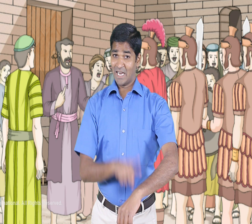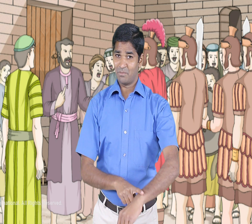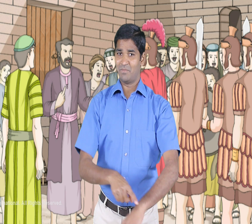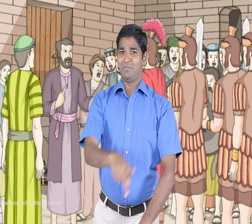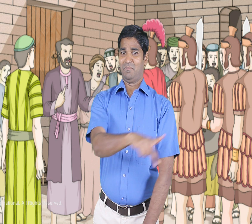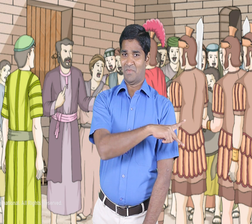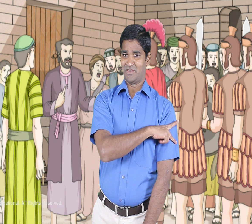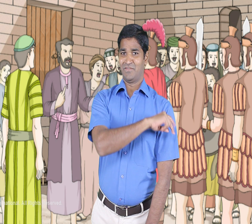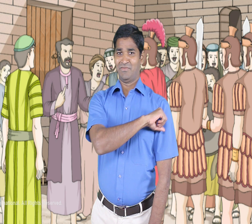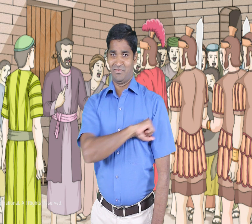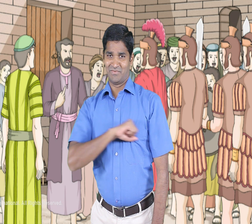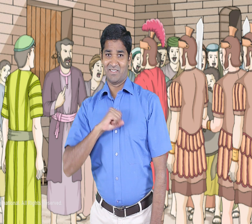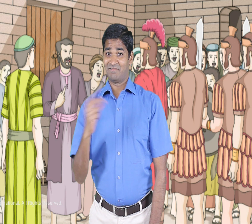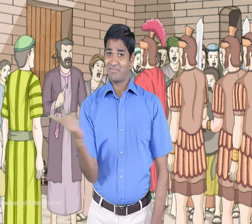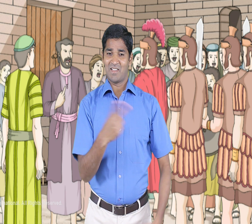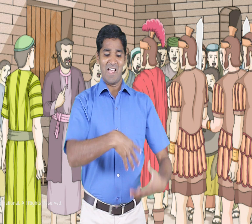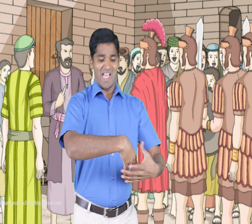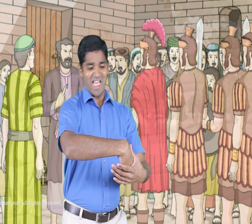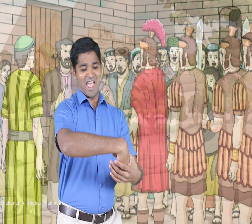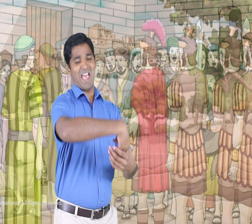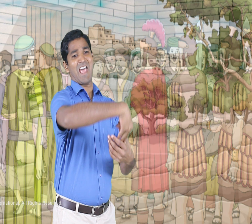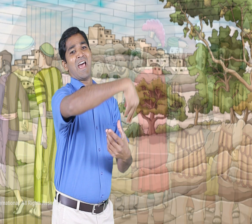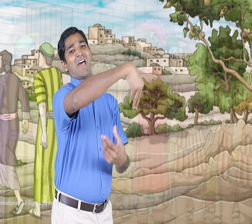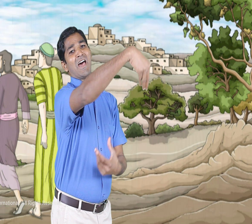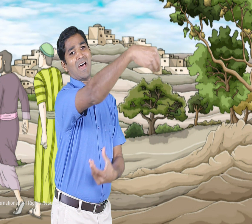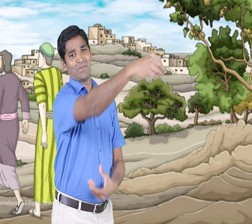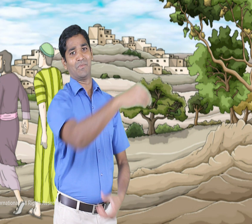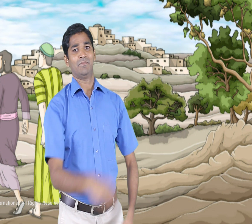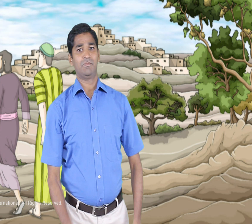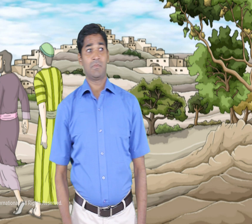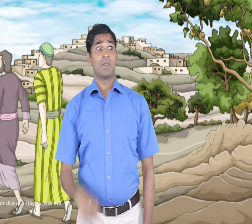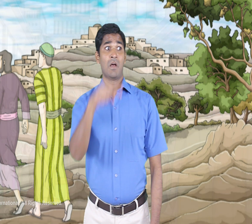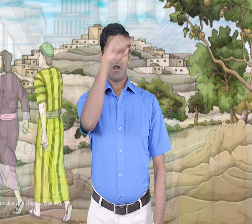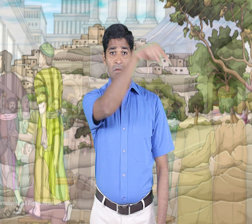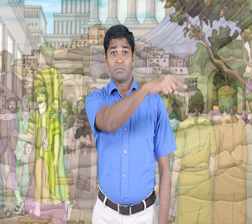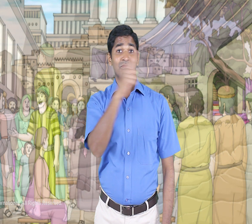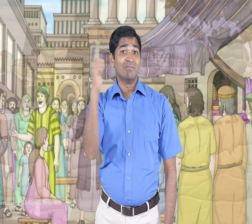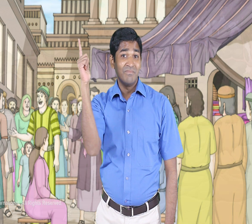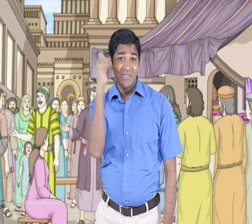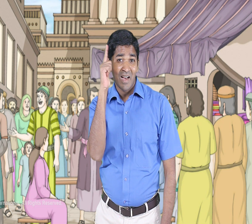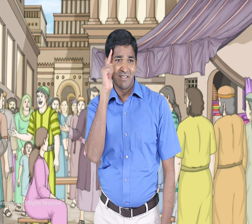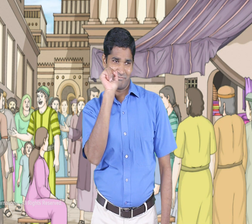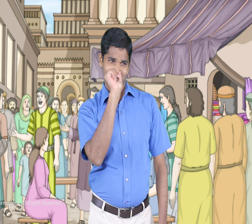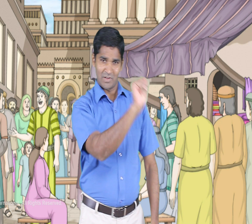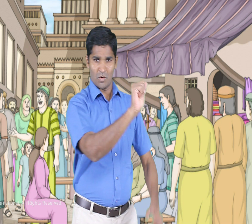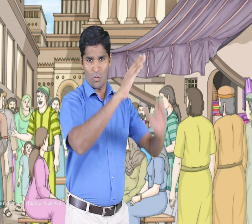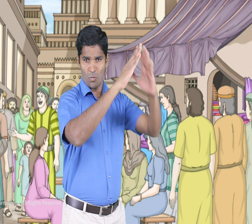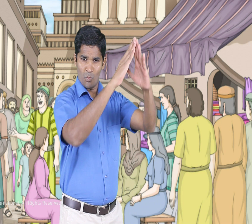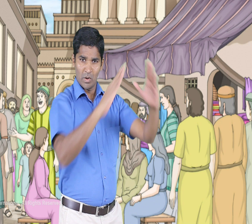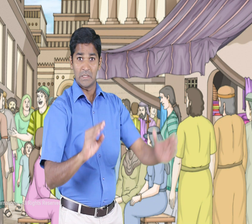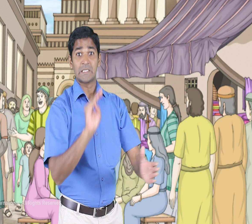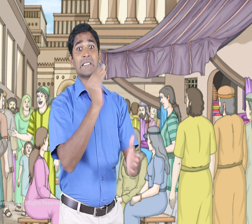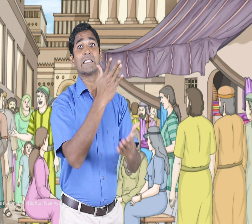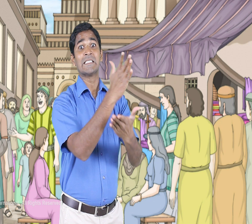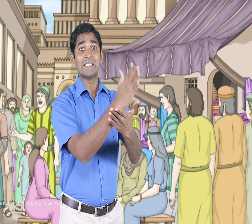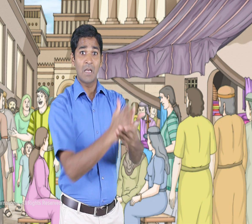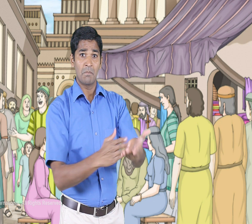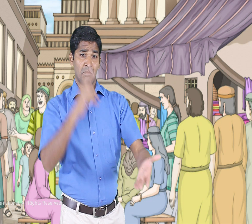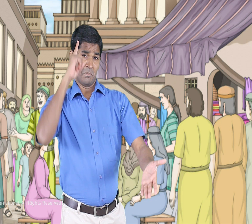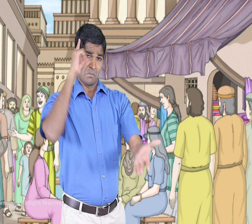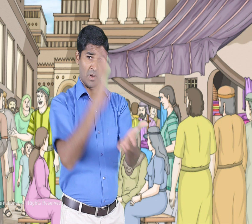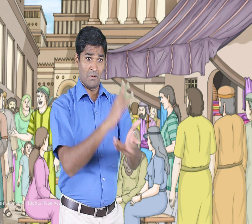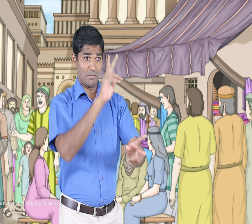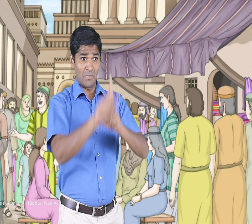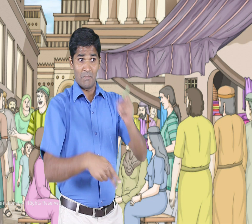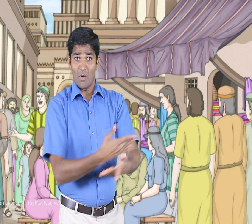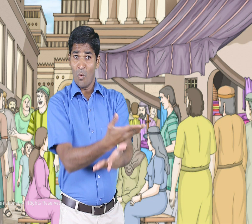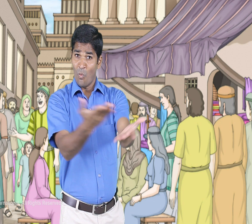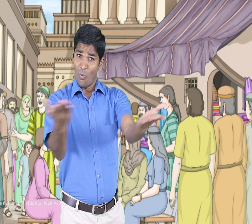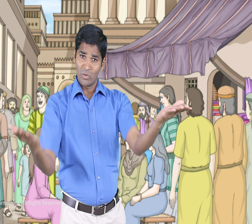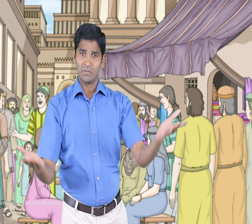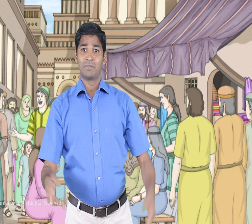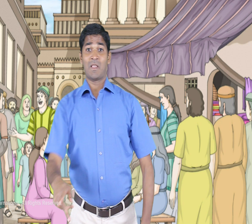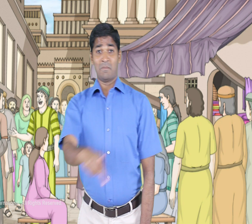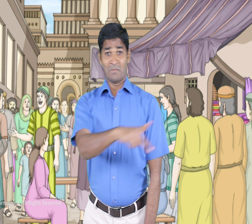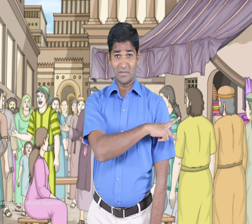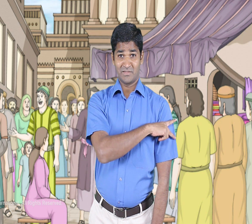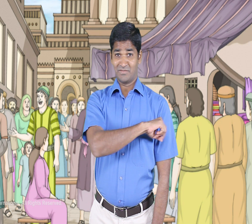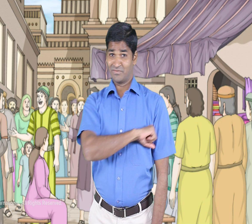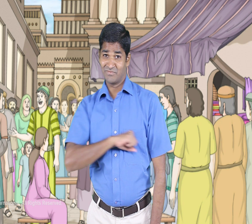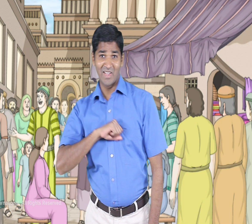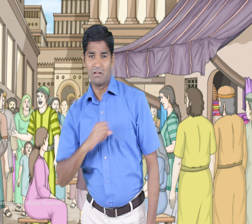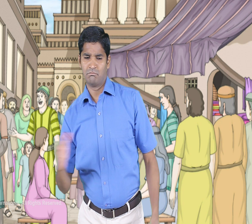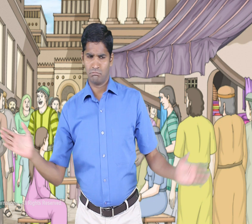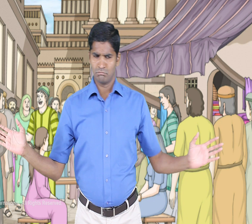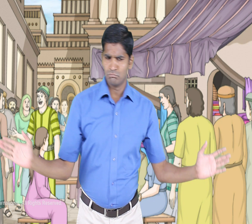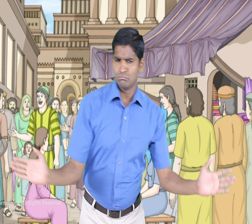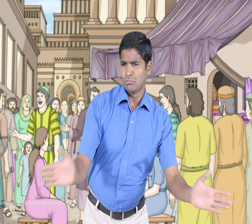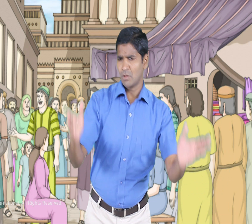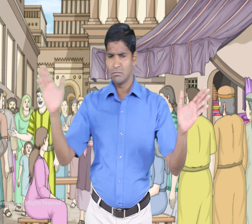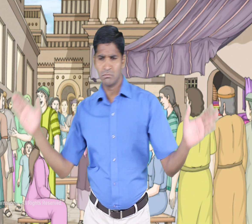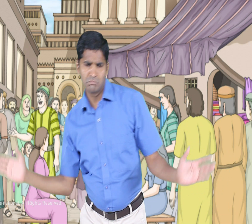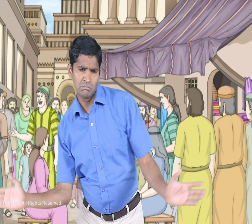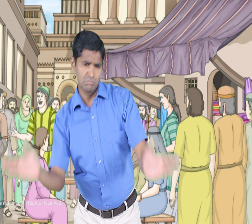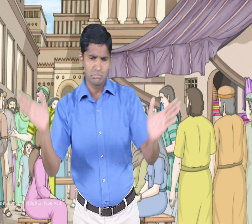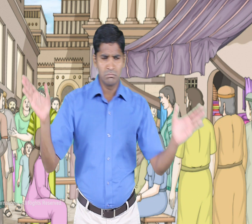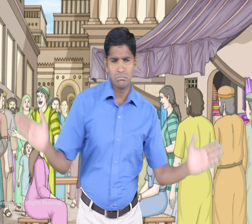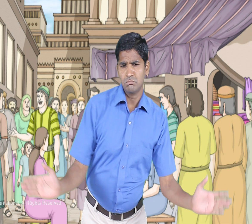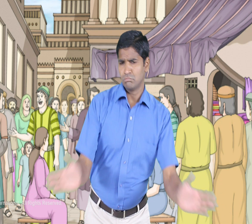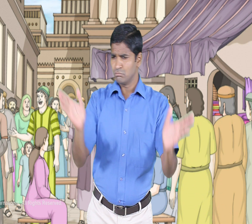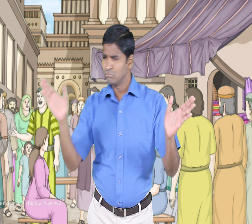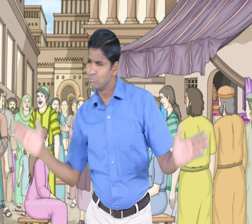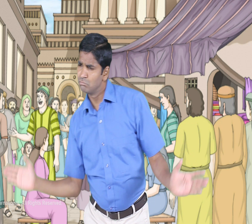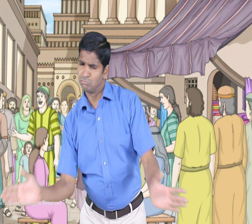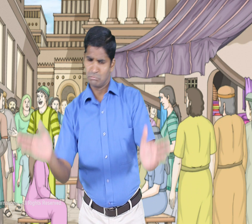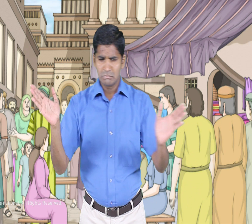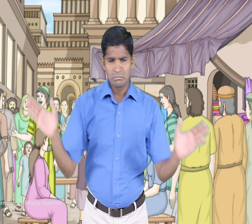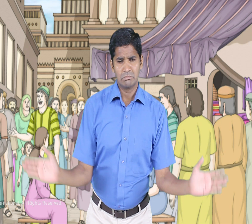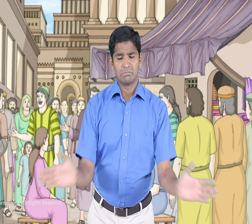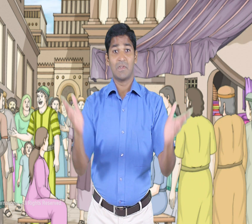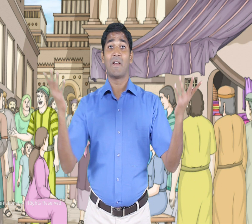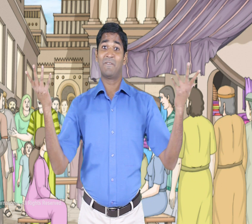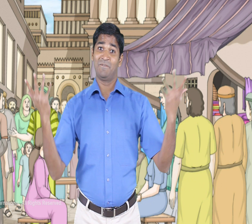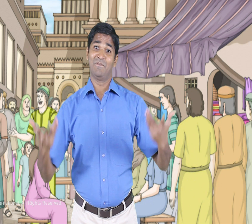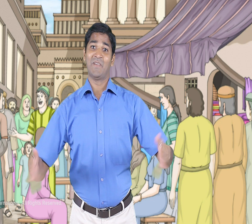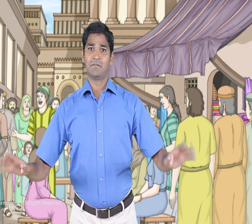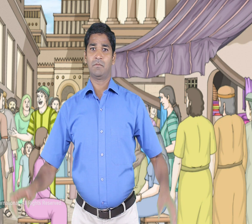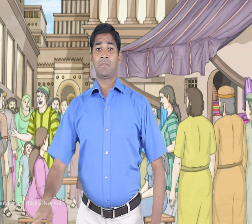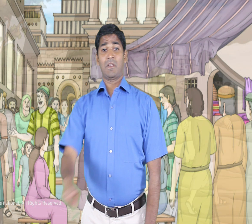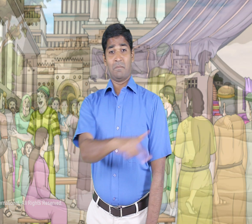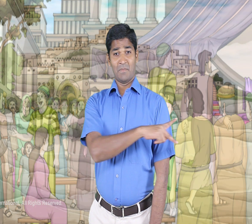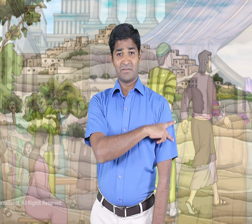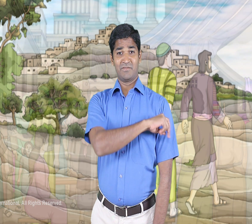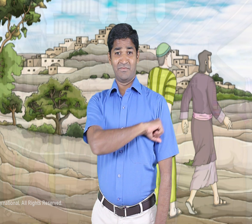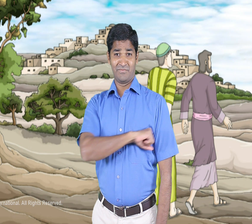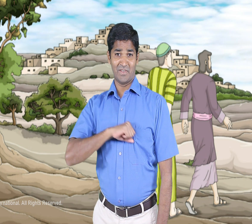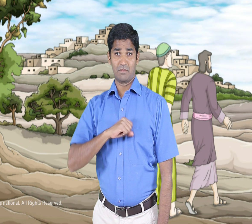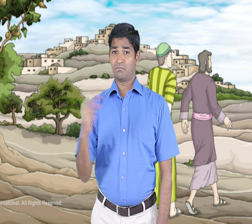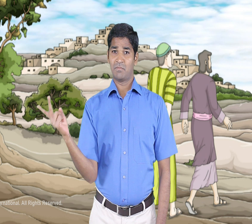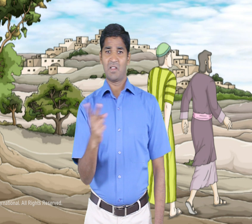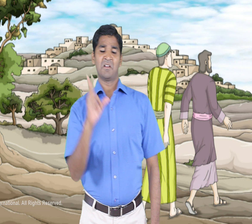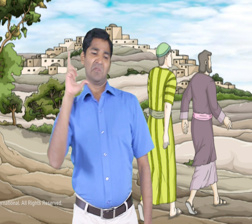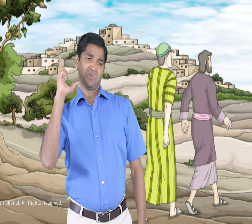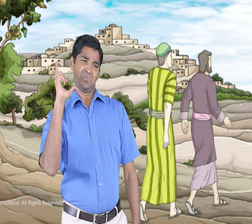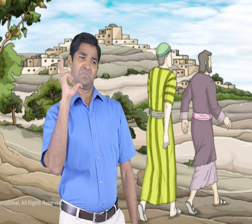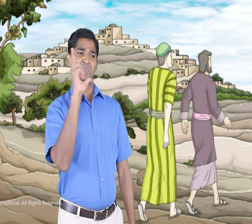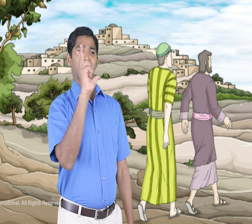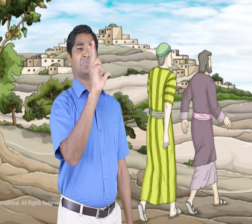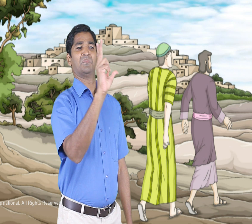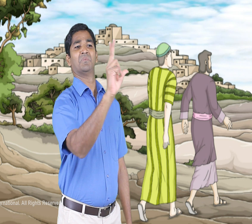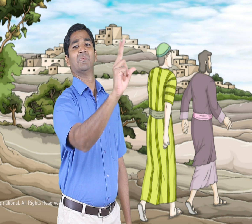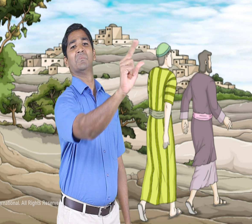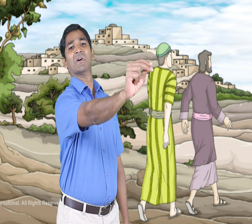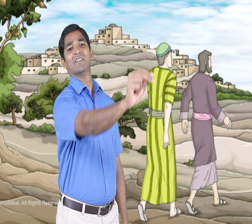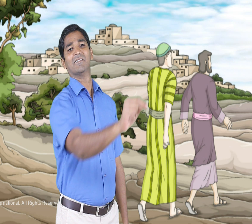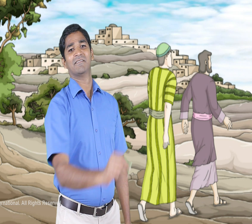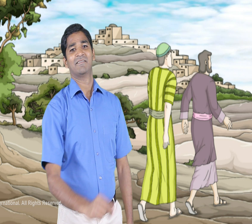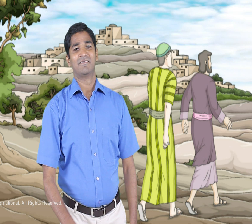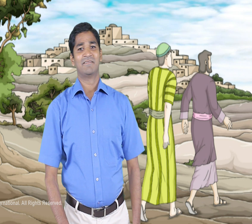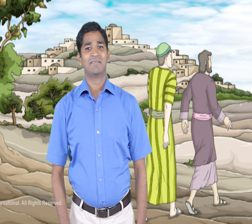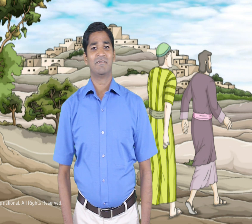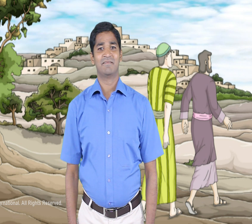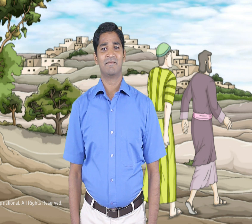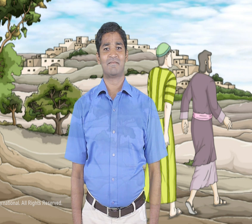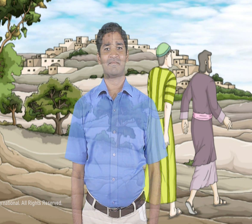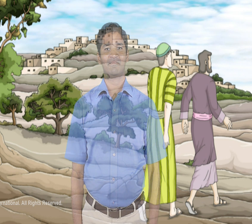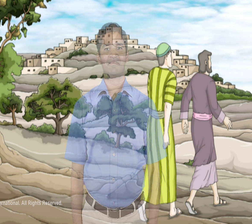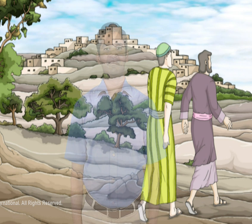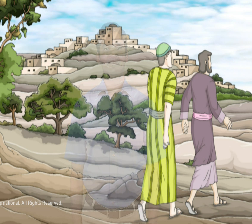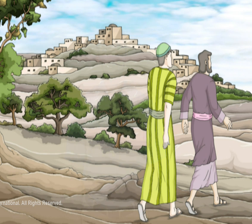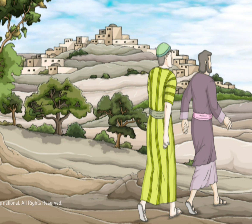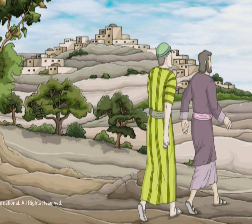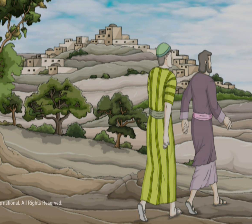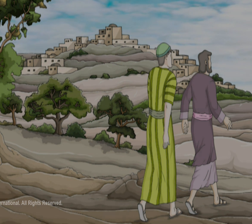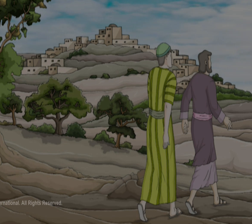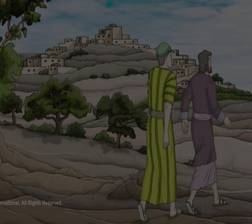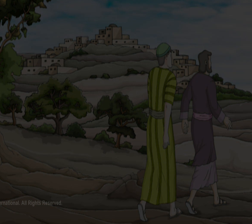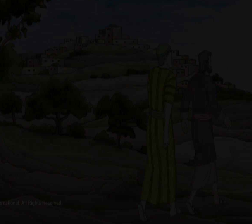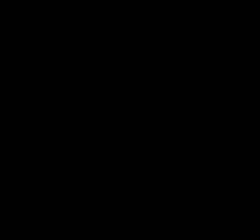After Paul and Silas came out of the prison, they went to Lydia’s house to see the brothers and encourage them. Then they left the city.